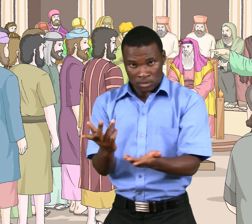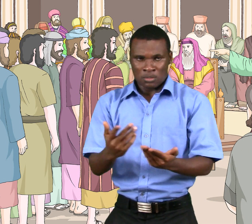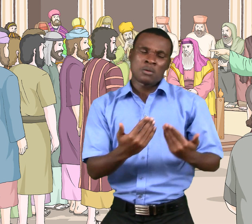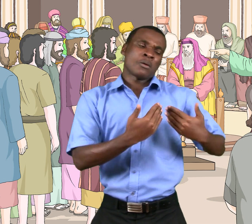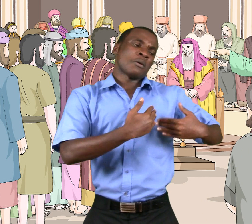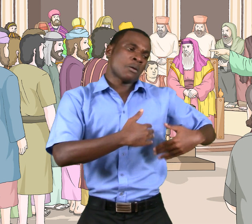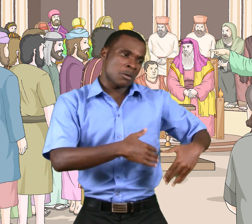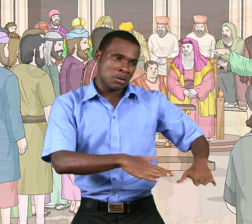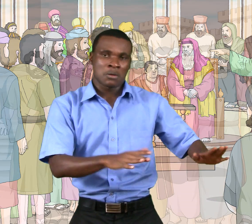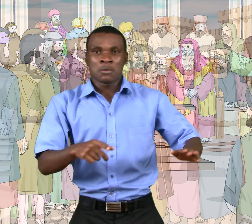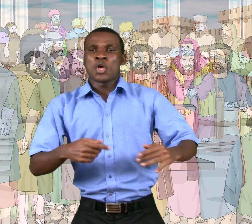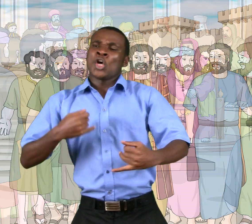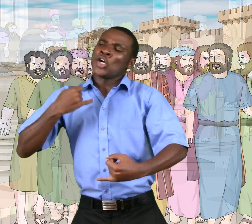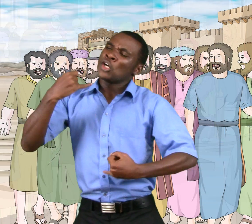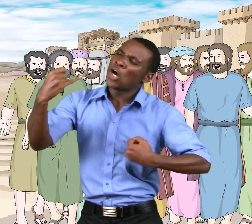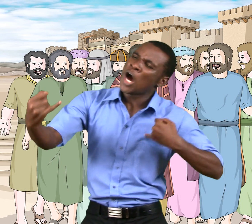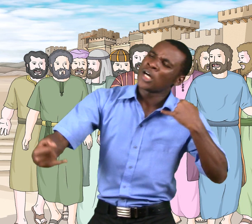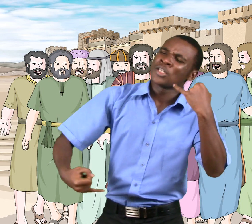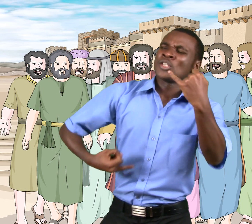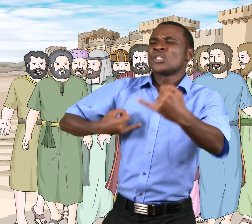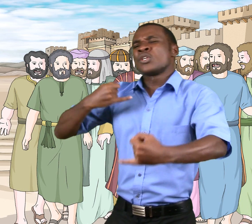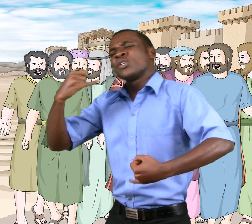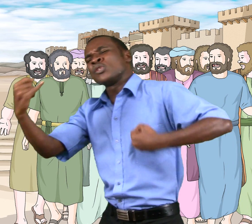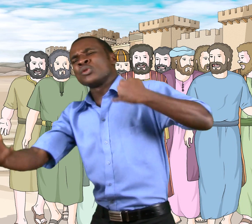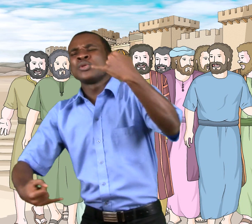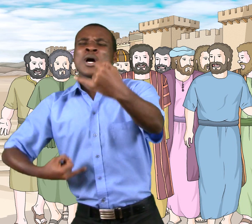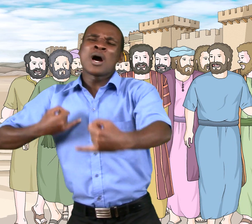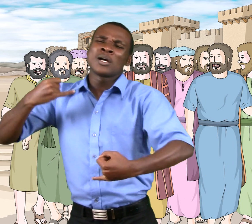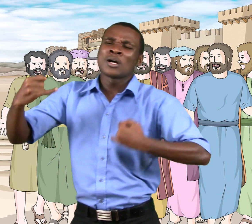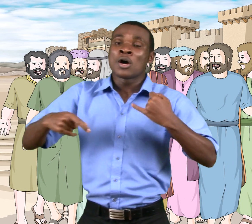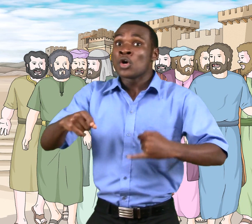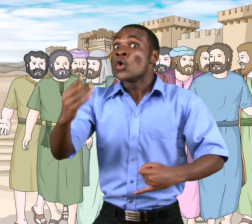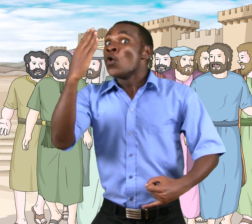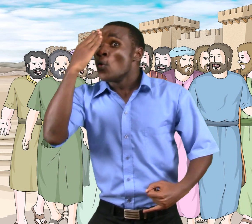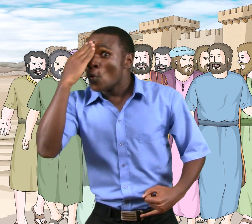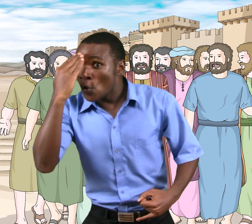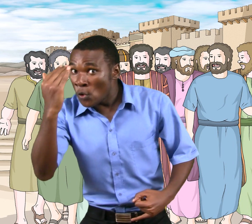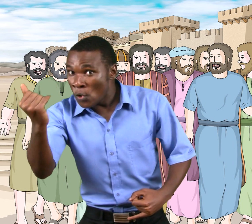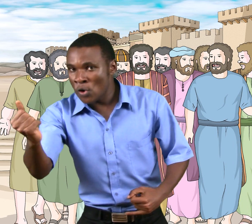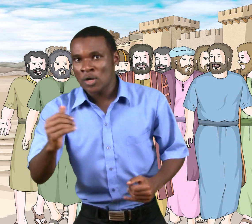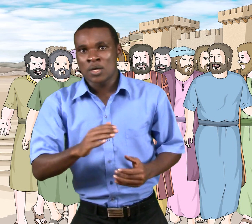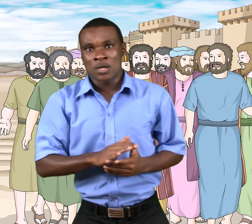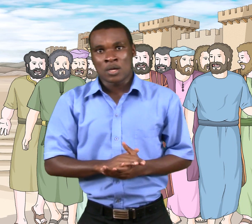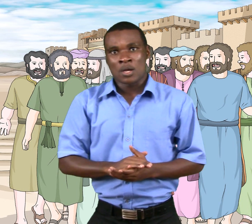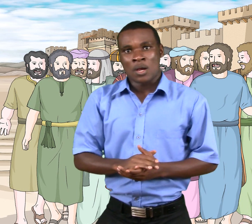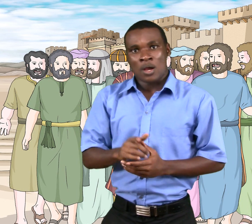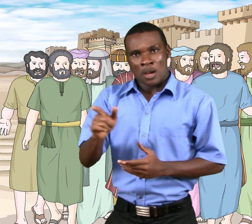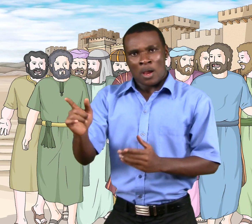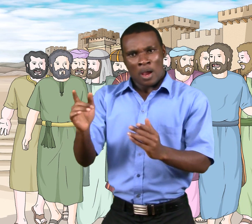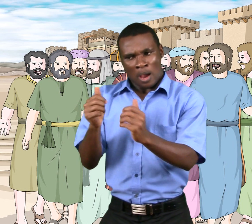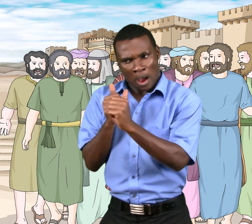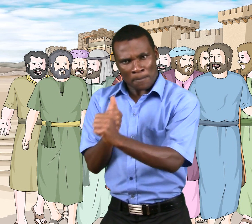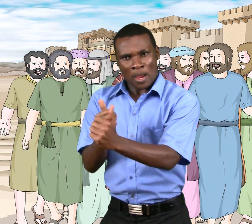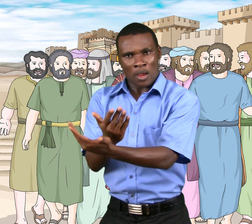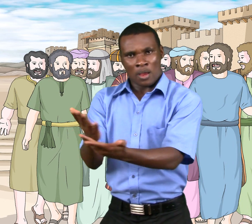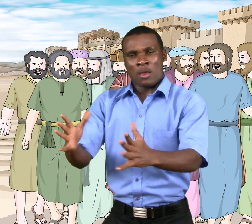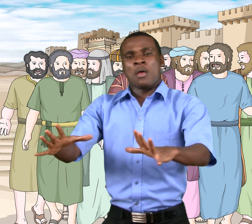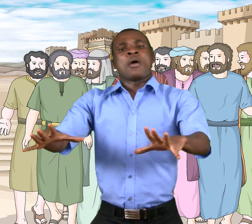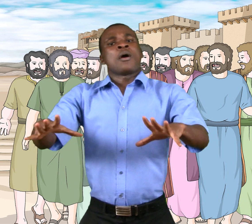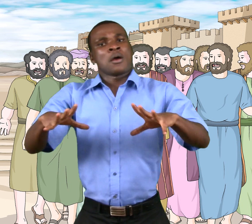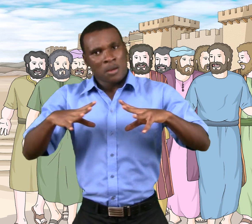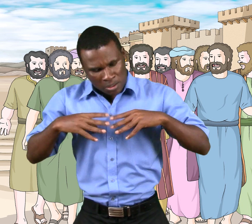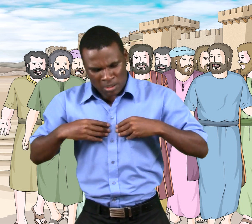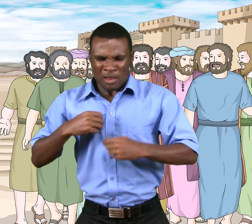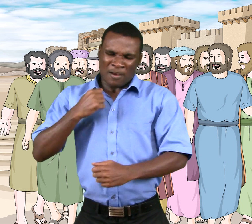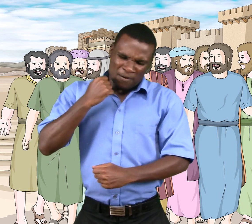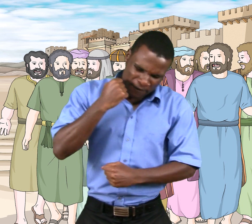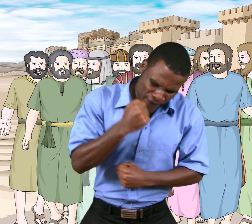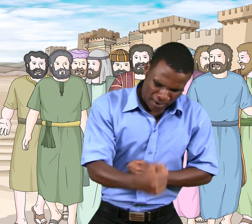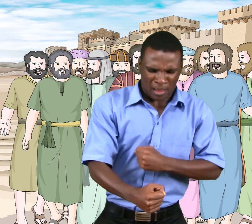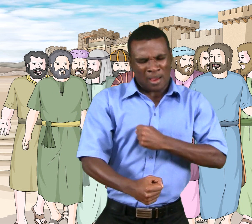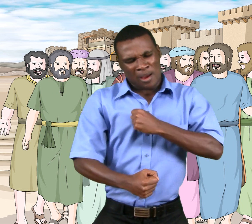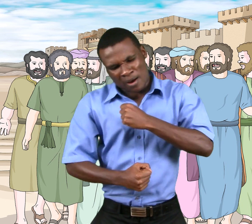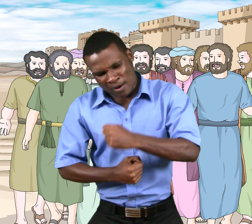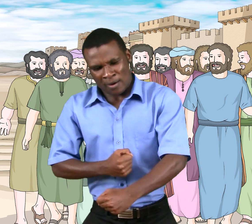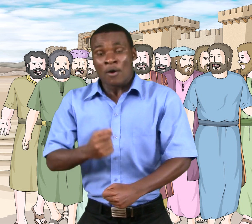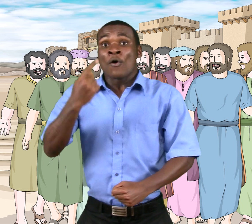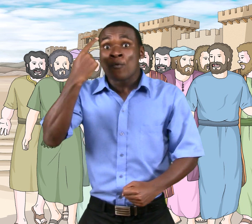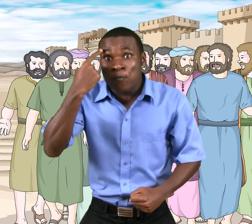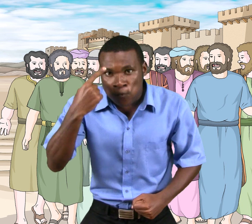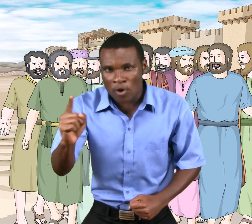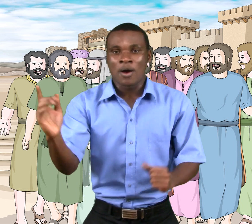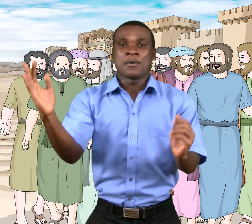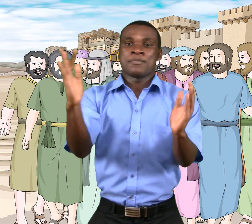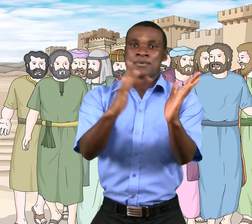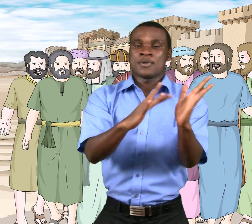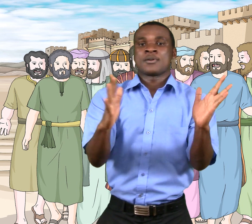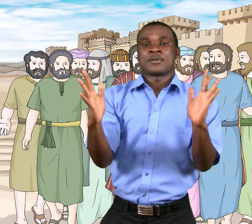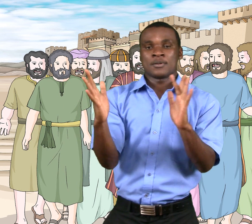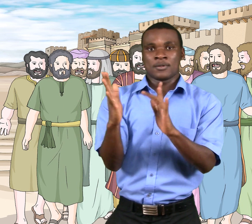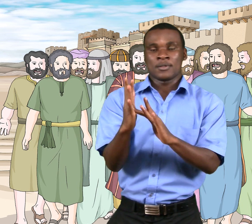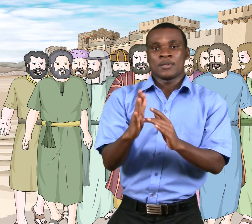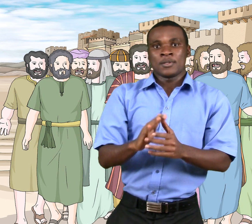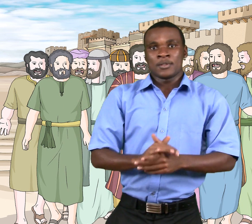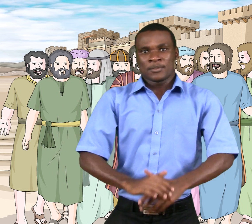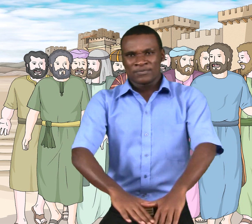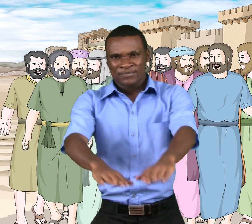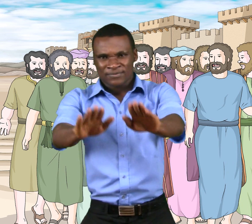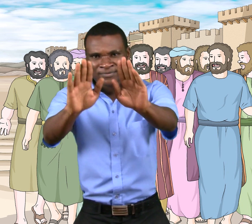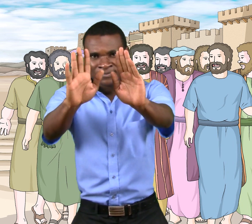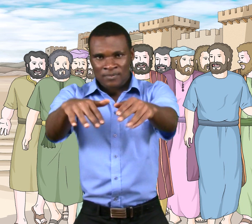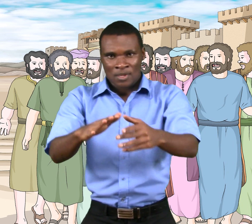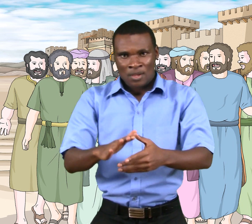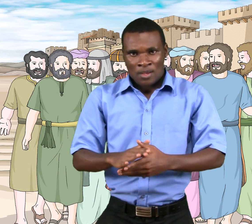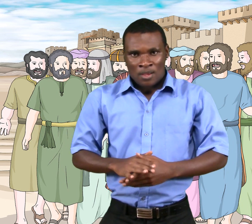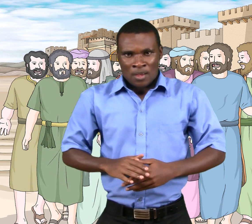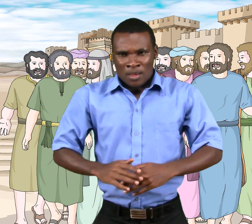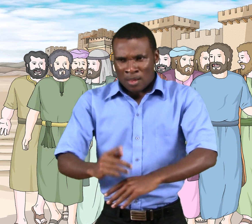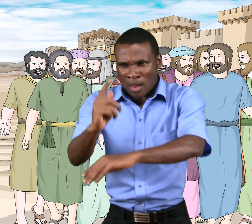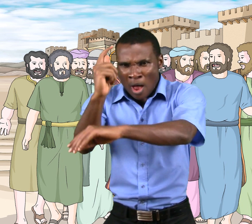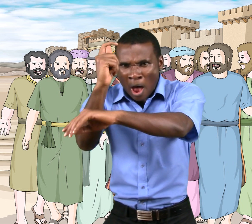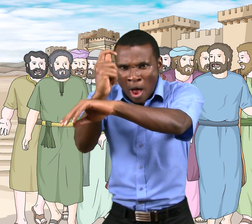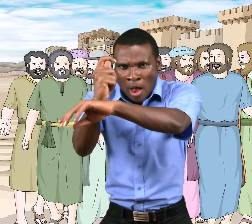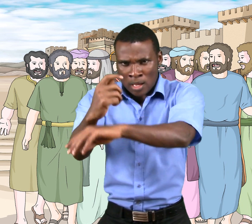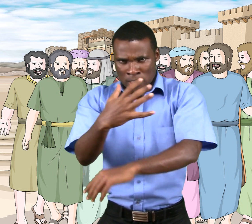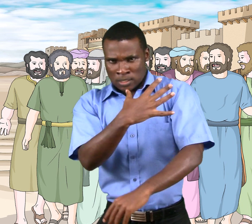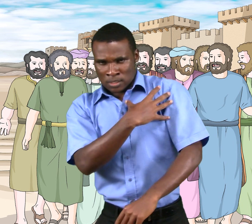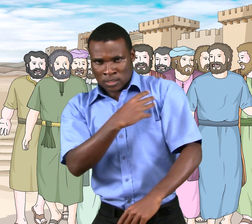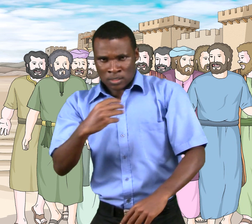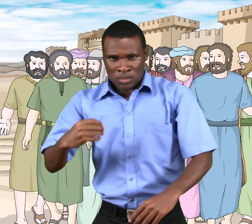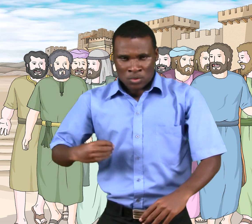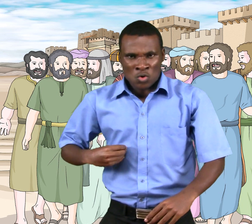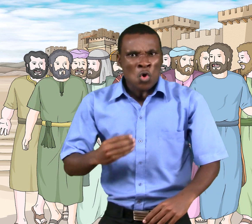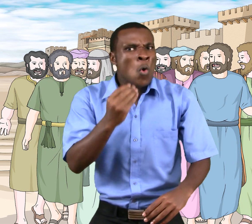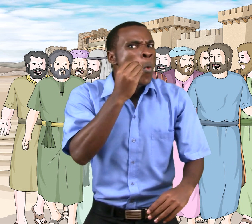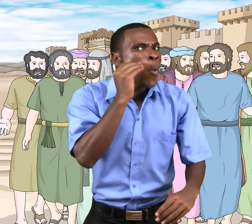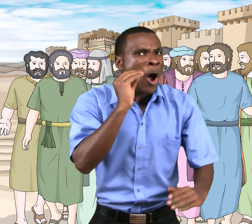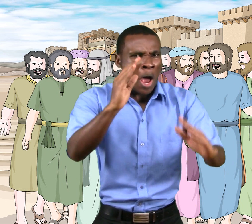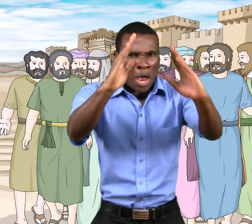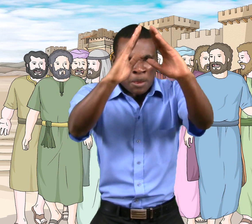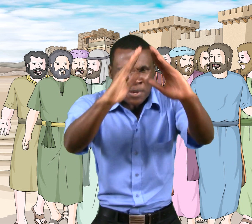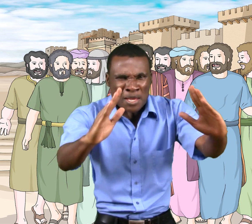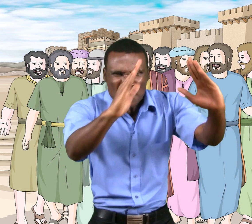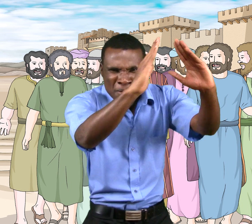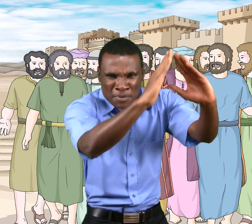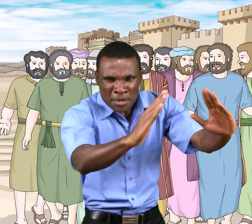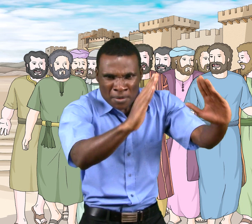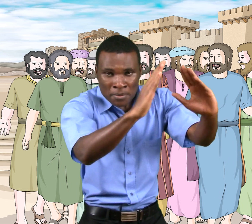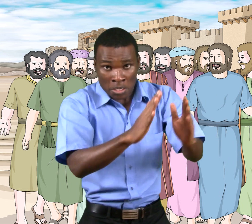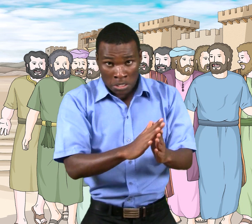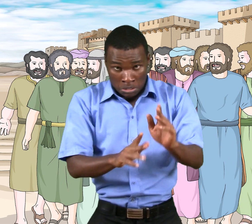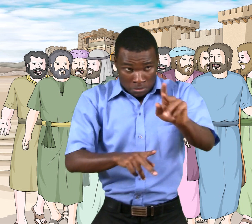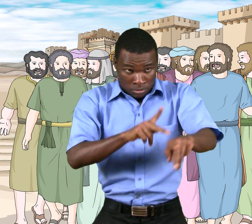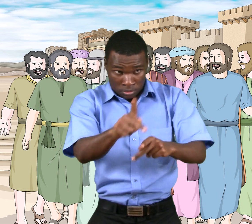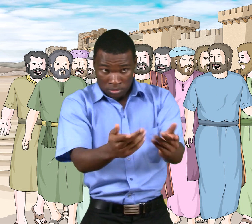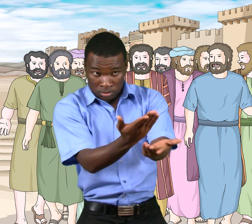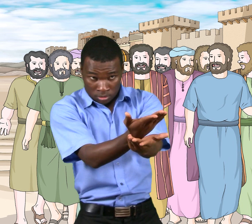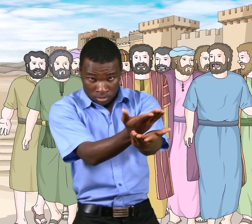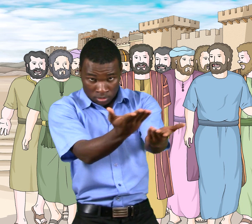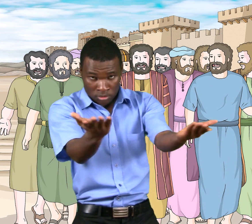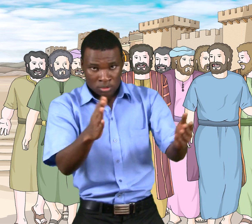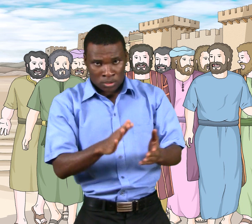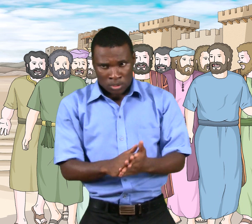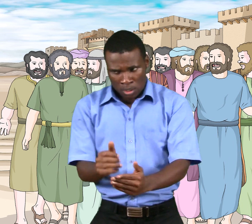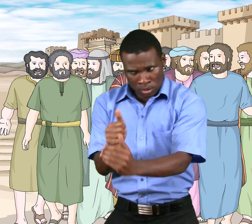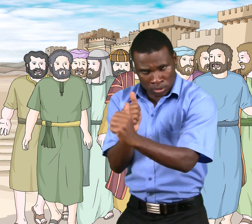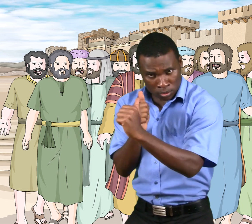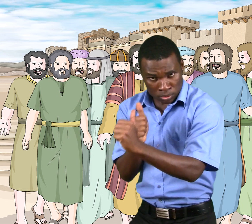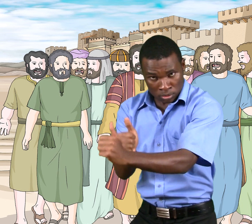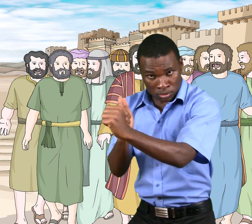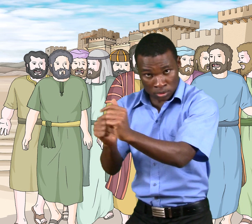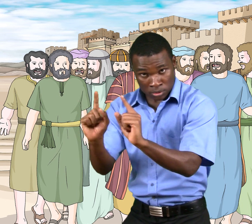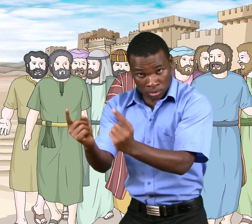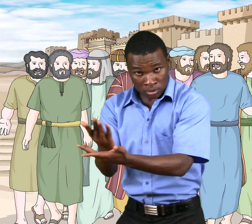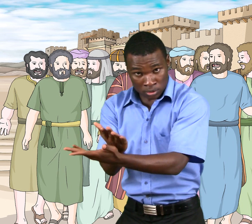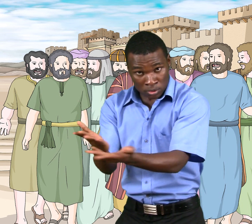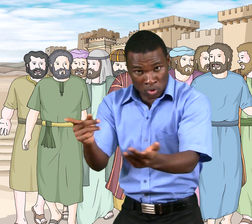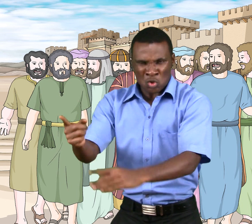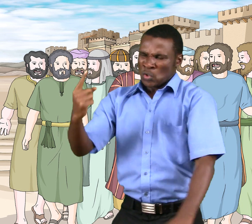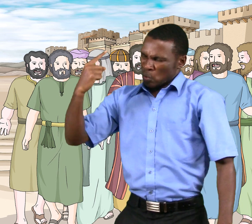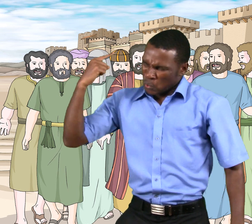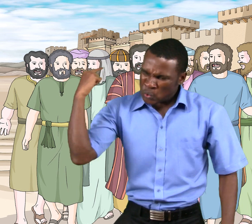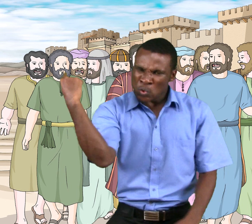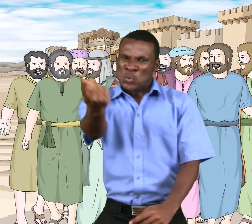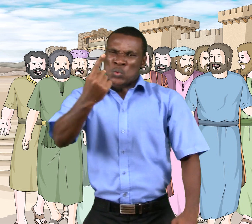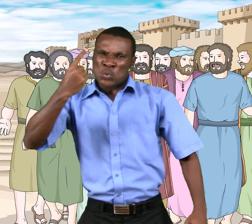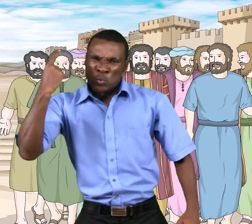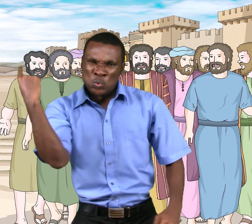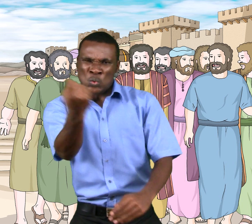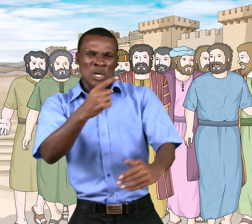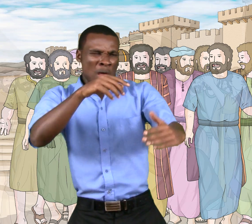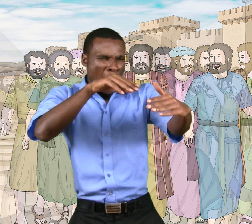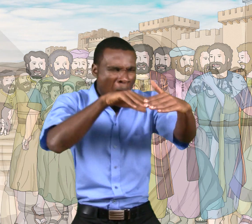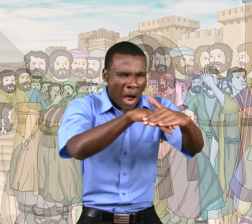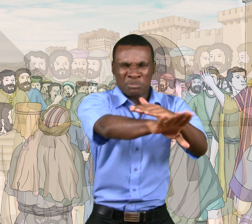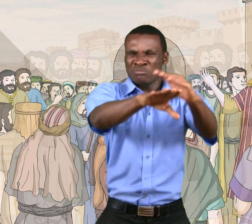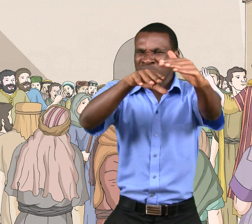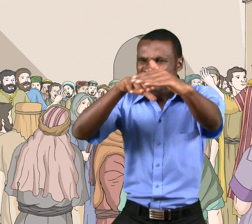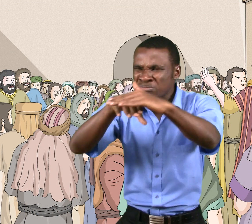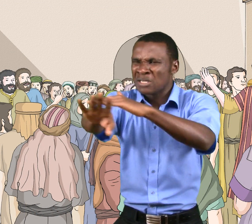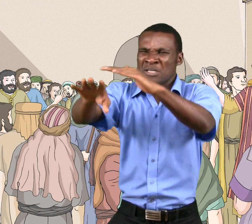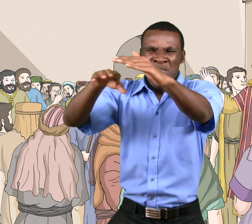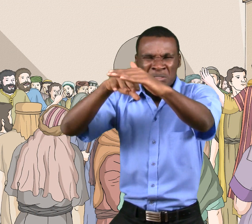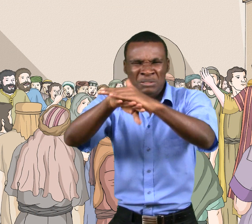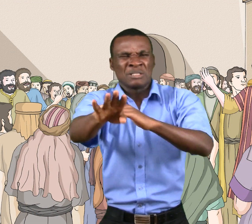The apostles left the Sanhedrin, rejoicing that they had been counted worthy of suffering disgrace for the Name.